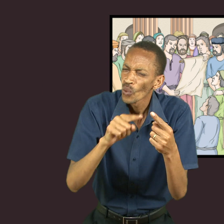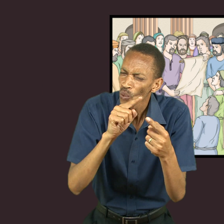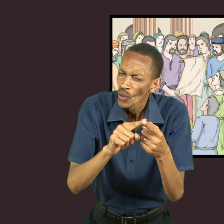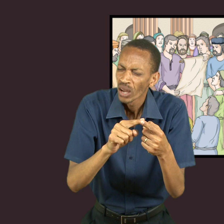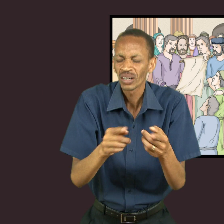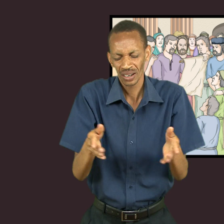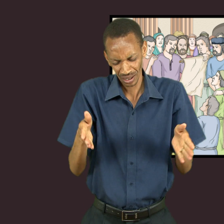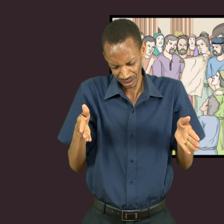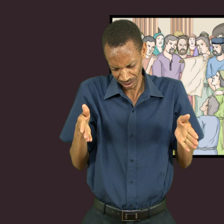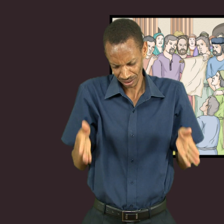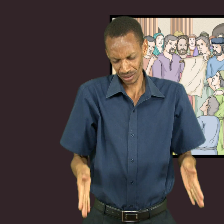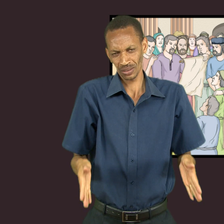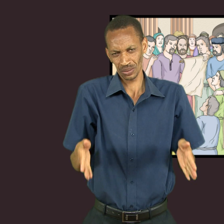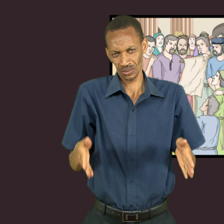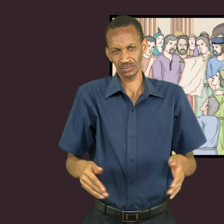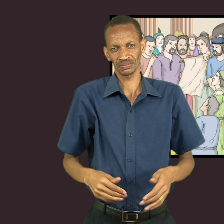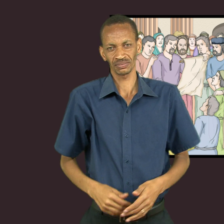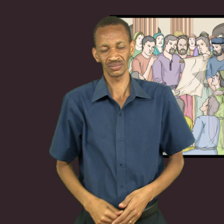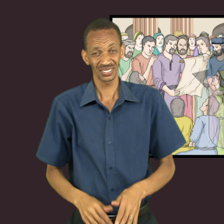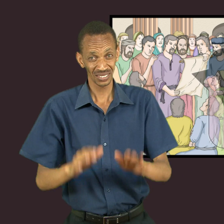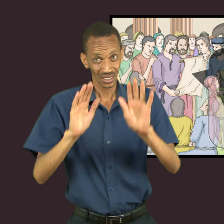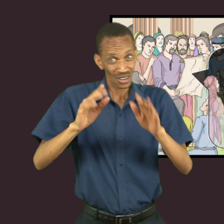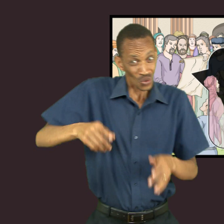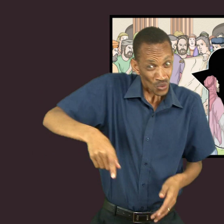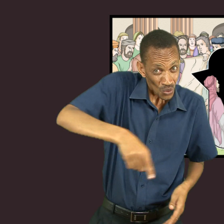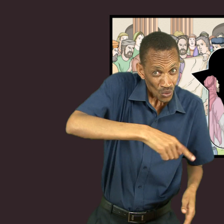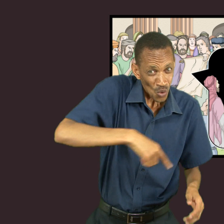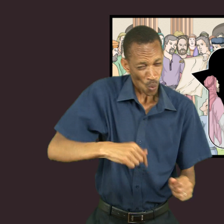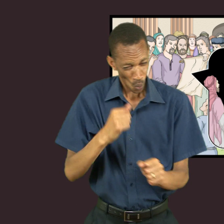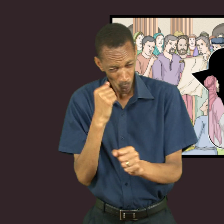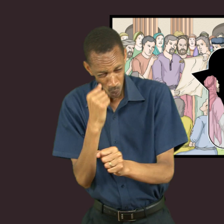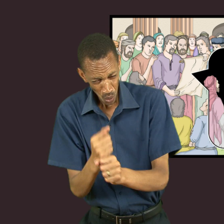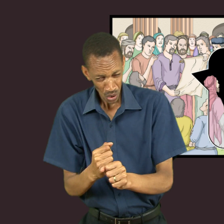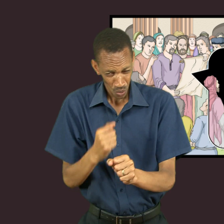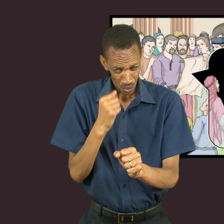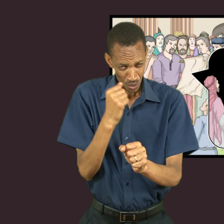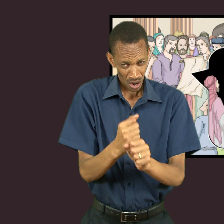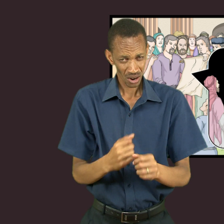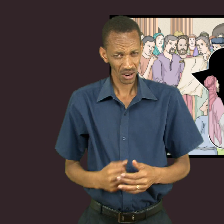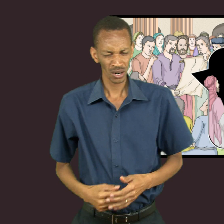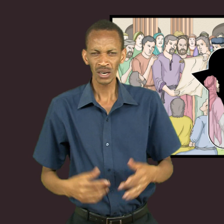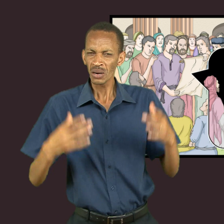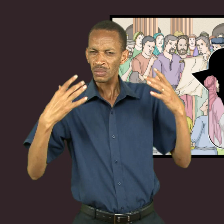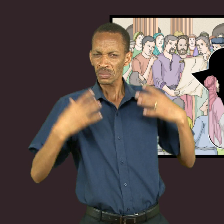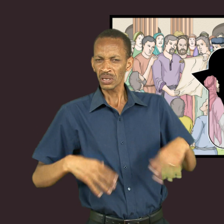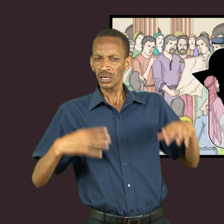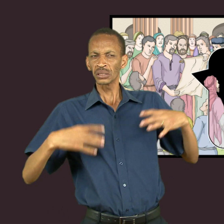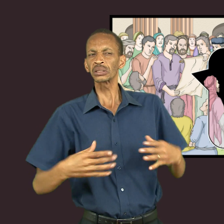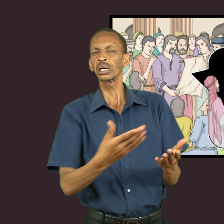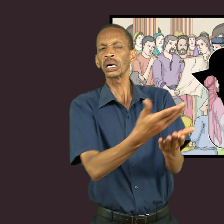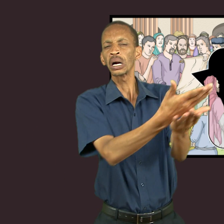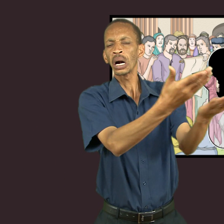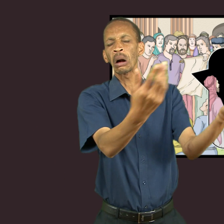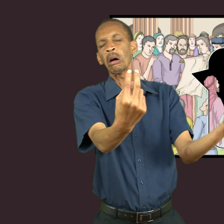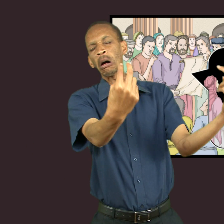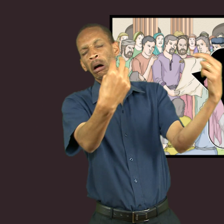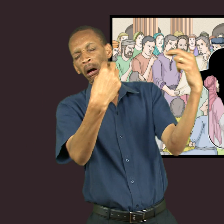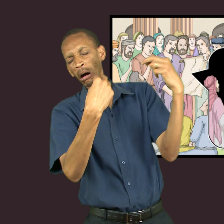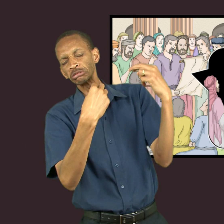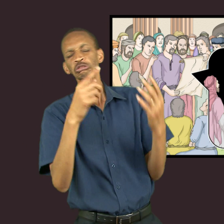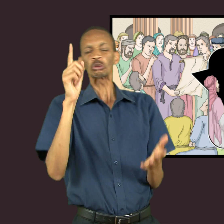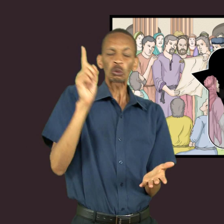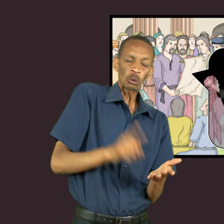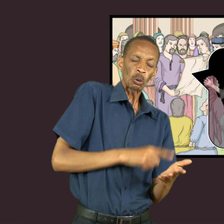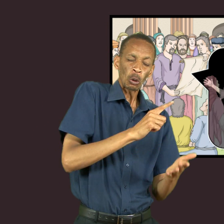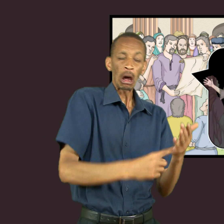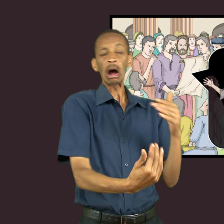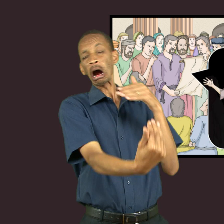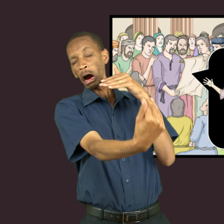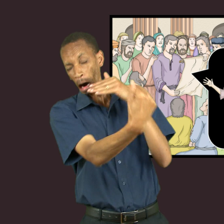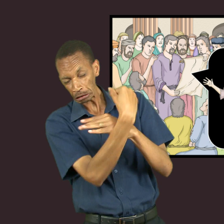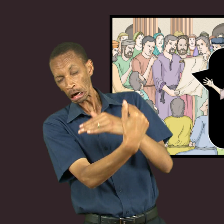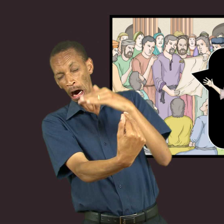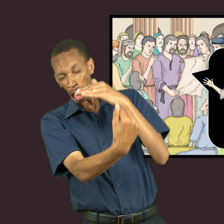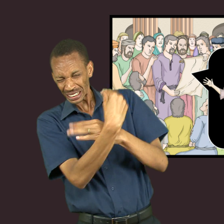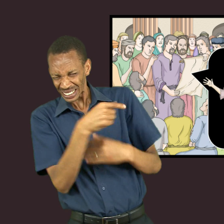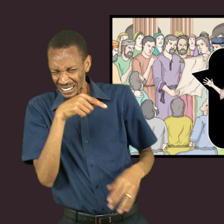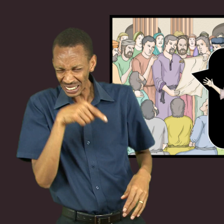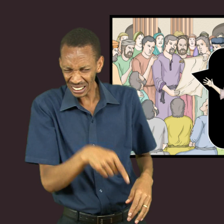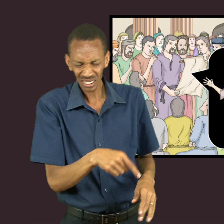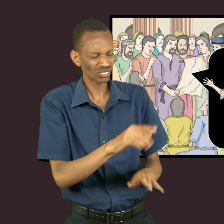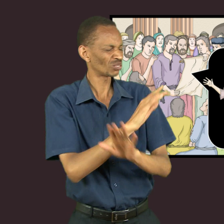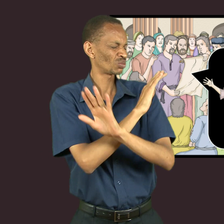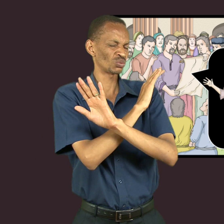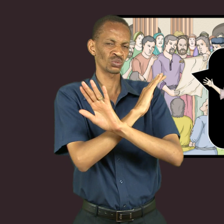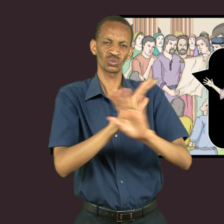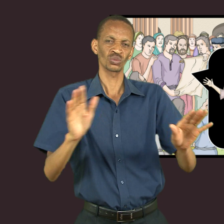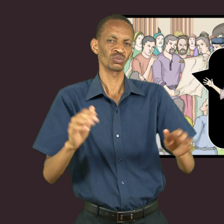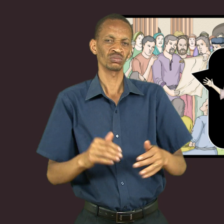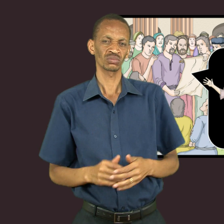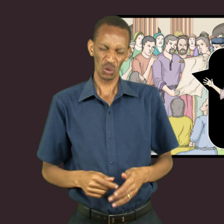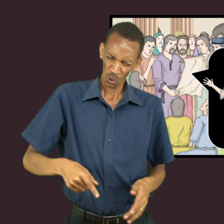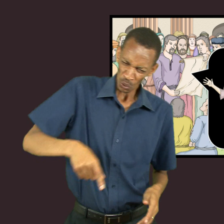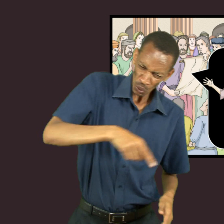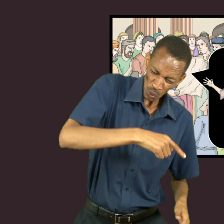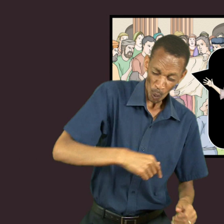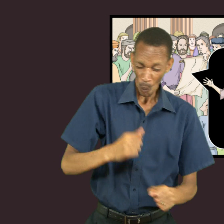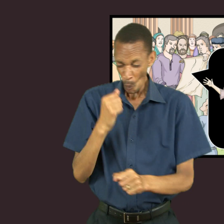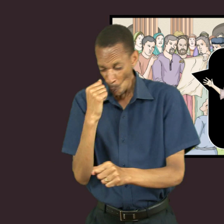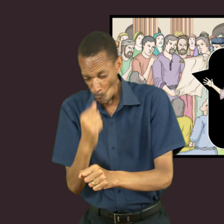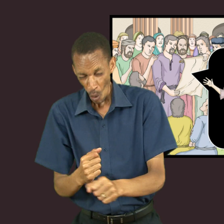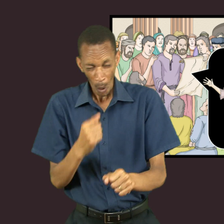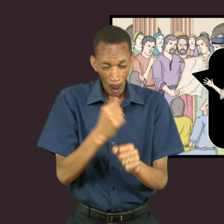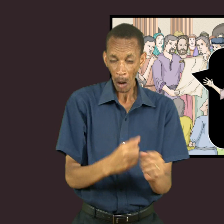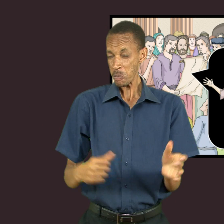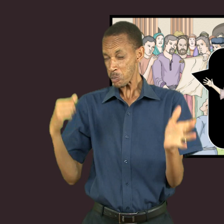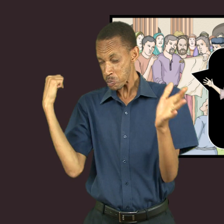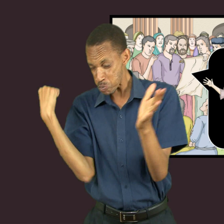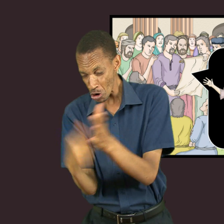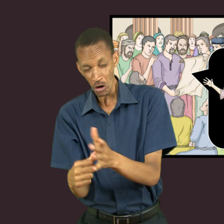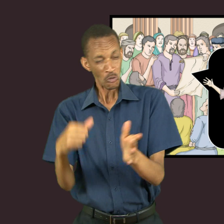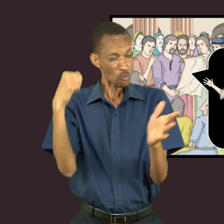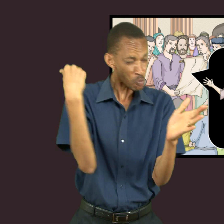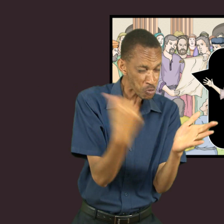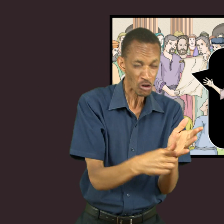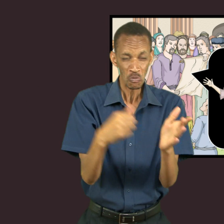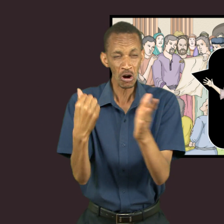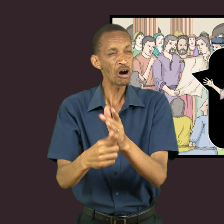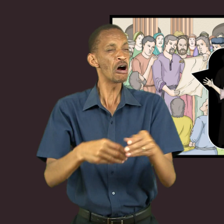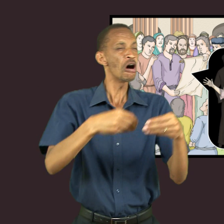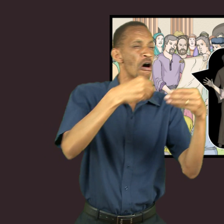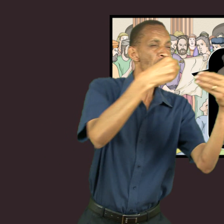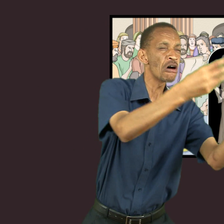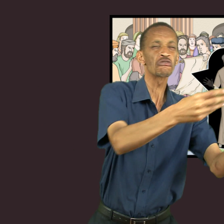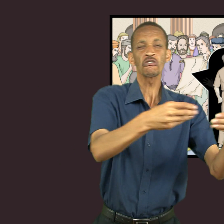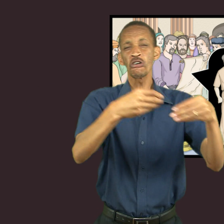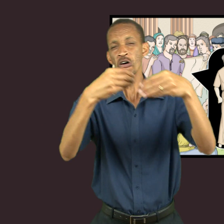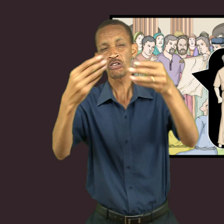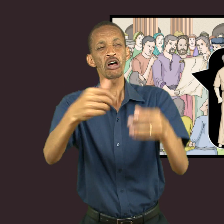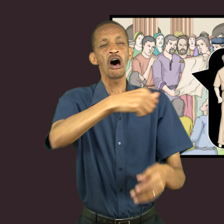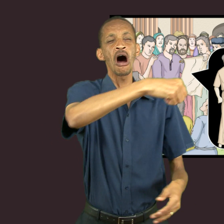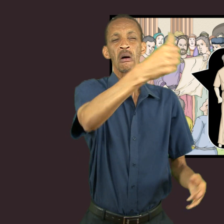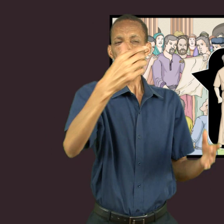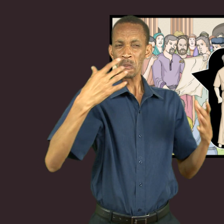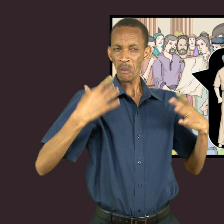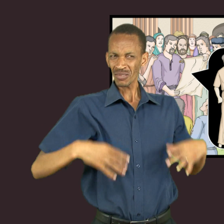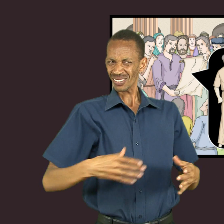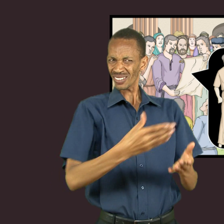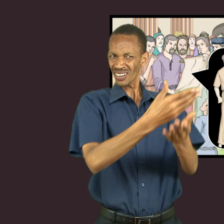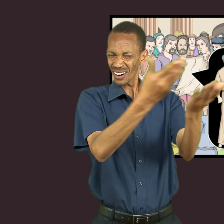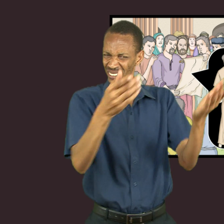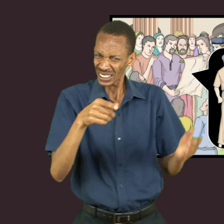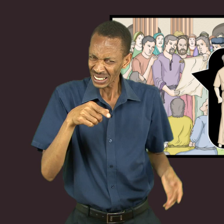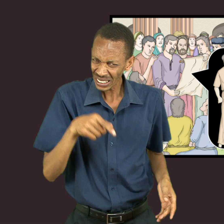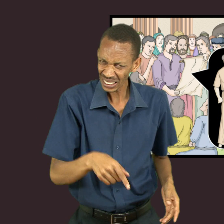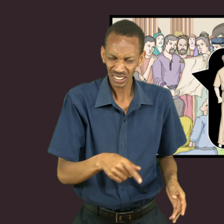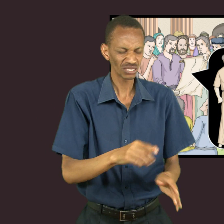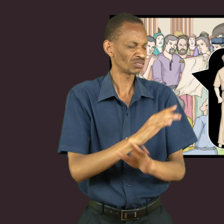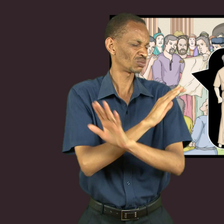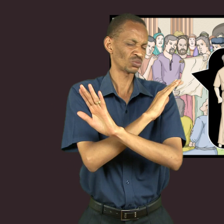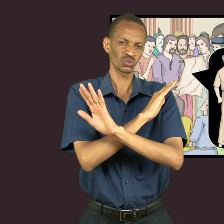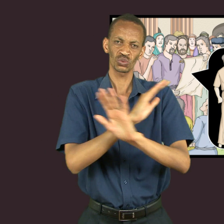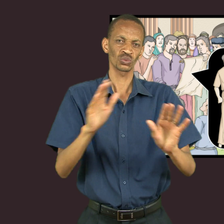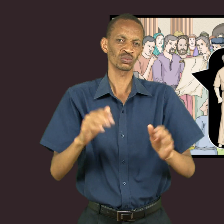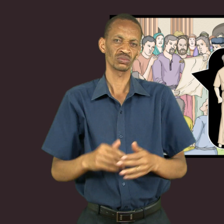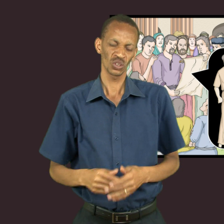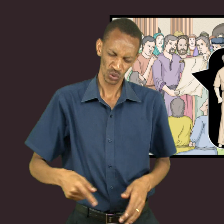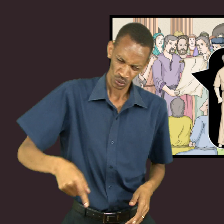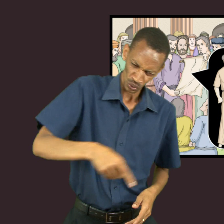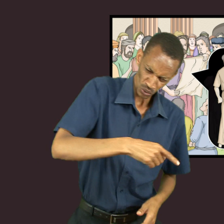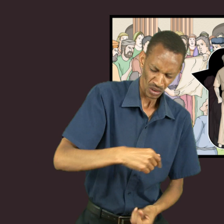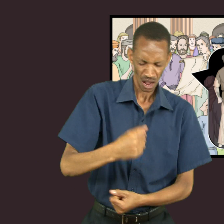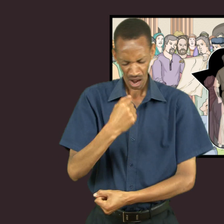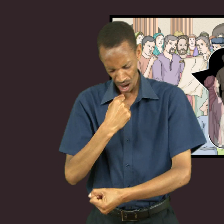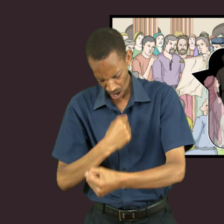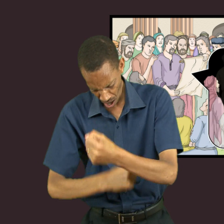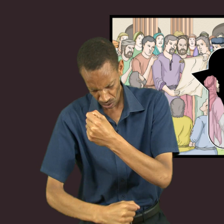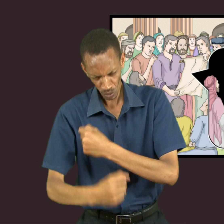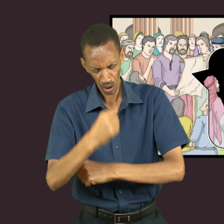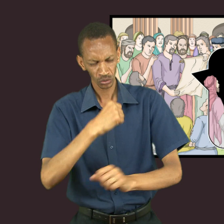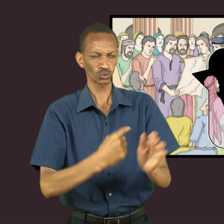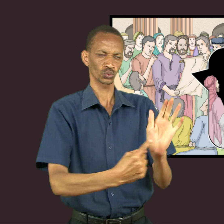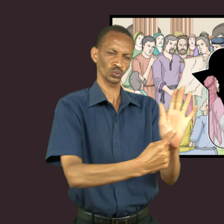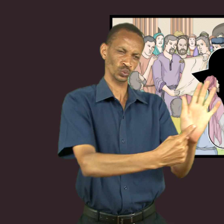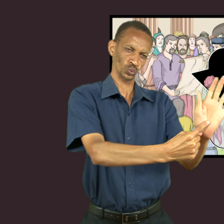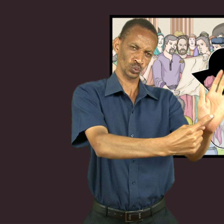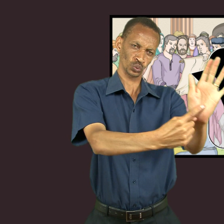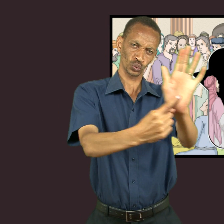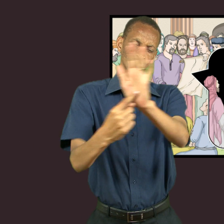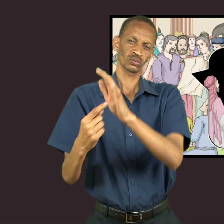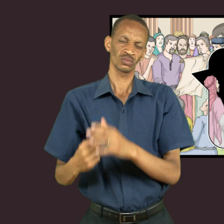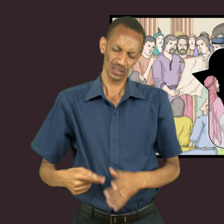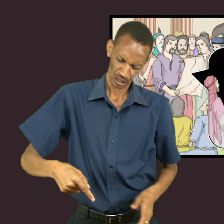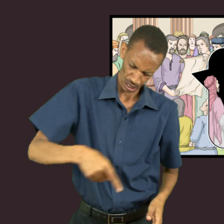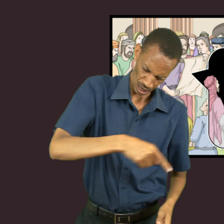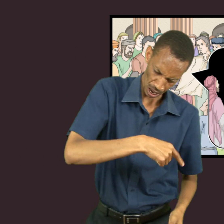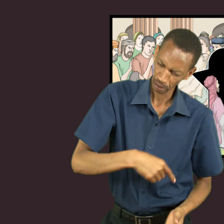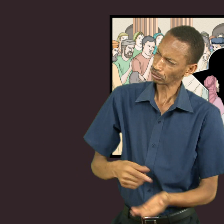We put no obstacle in anyone’s way, so that no one can discredit our ministry.